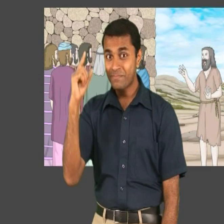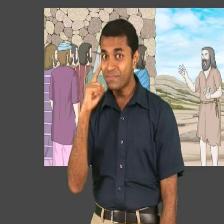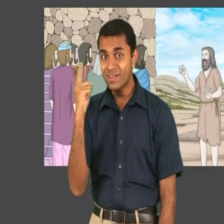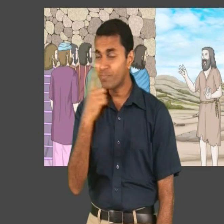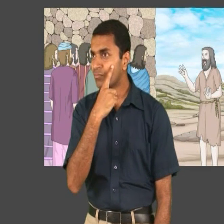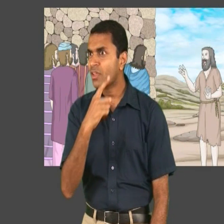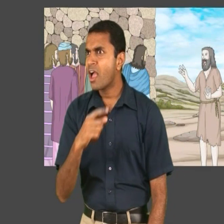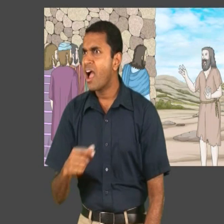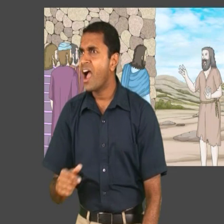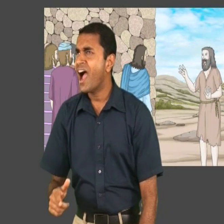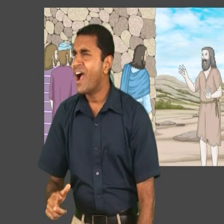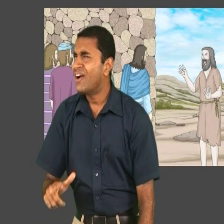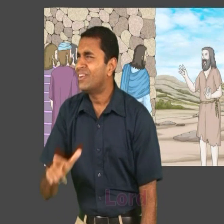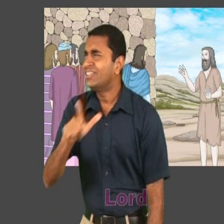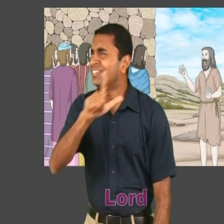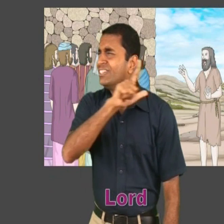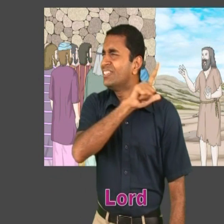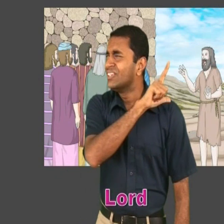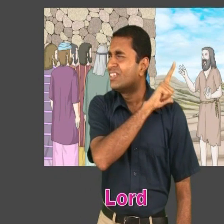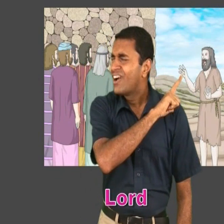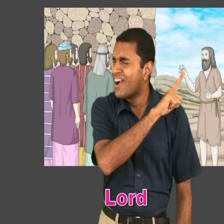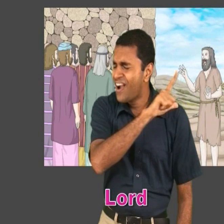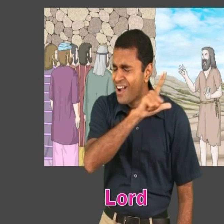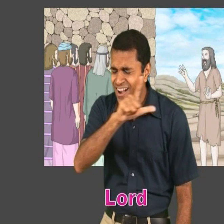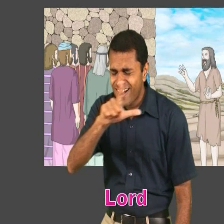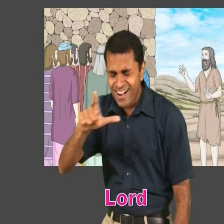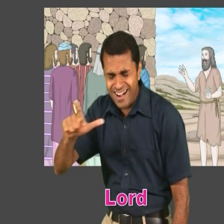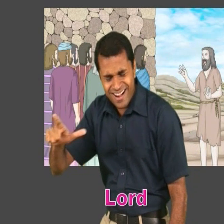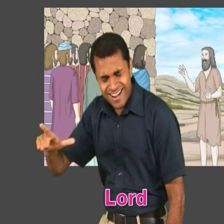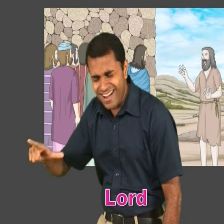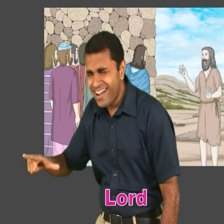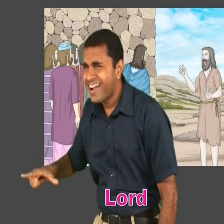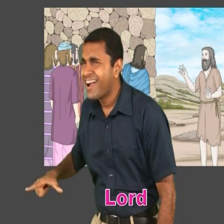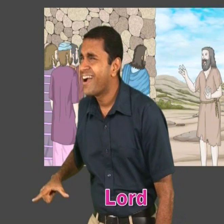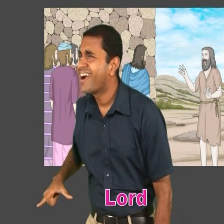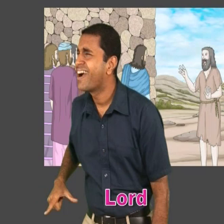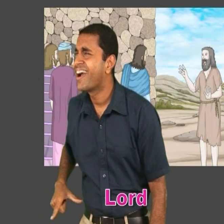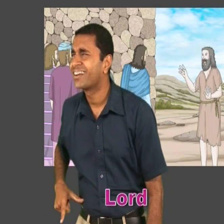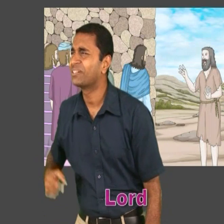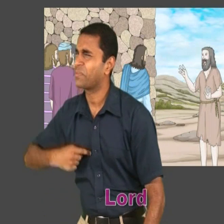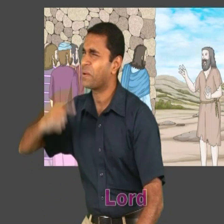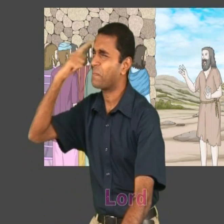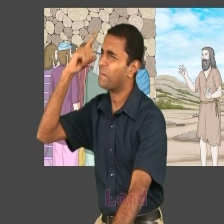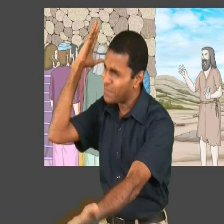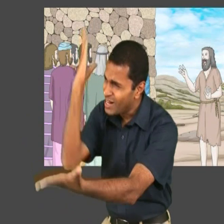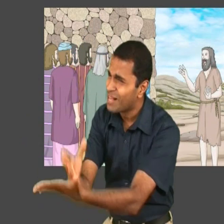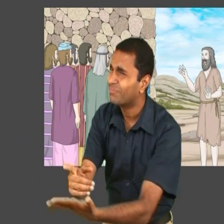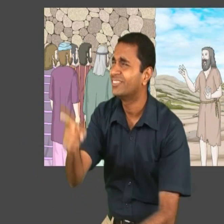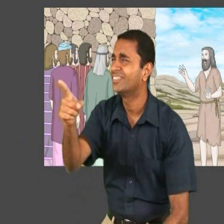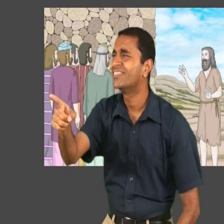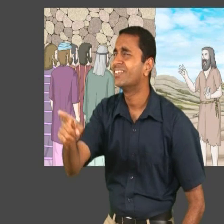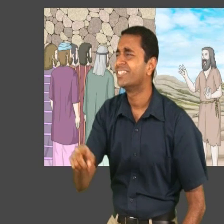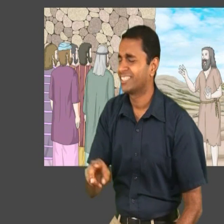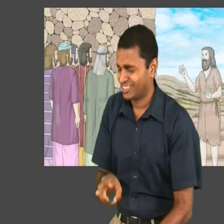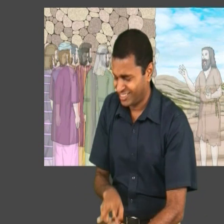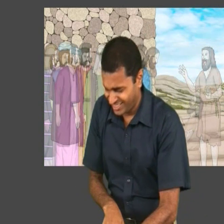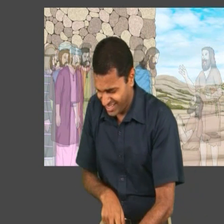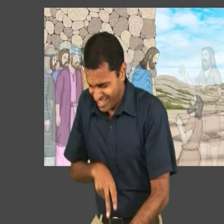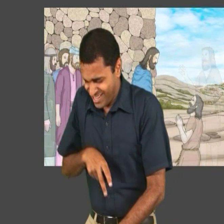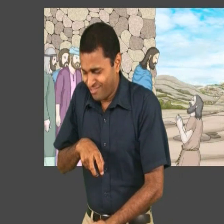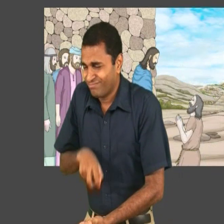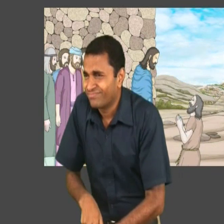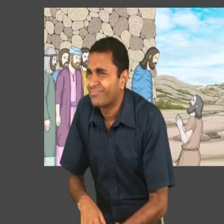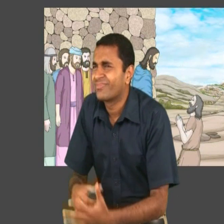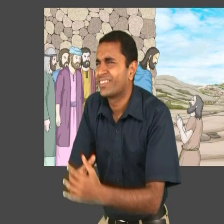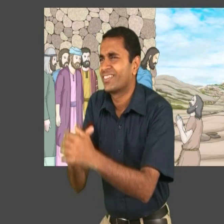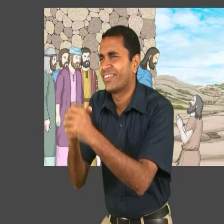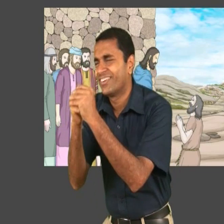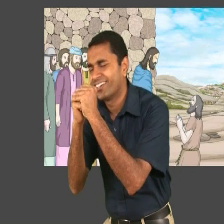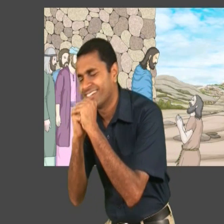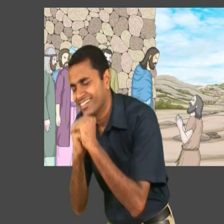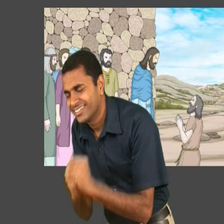“Lord, I believe,” he said.